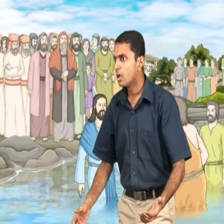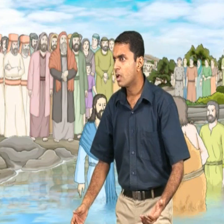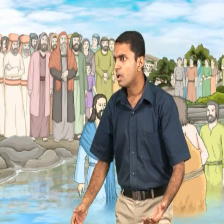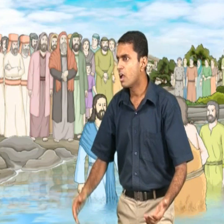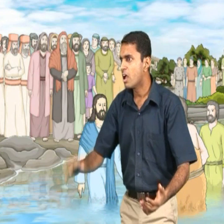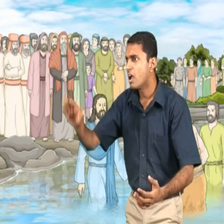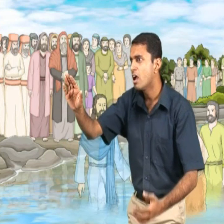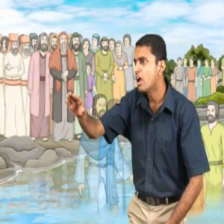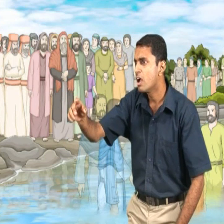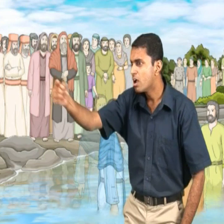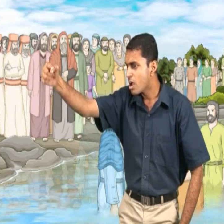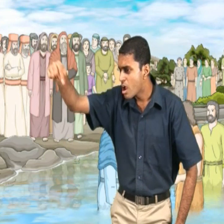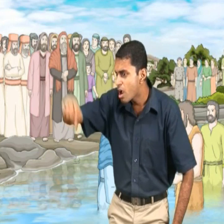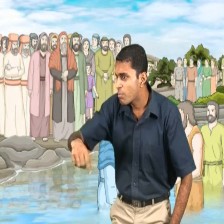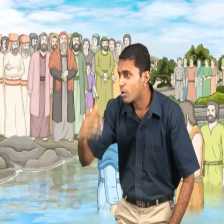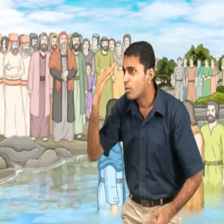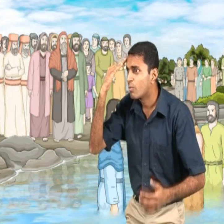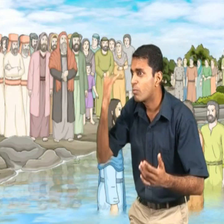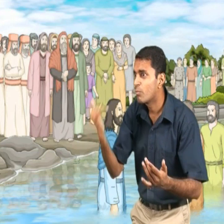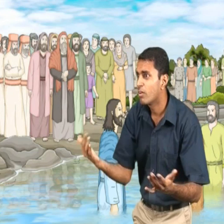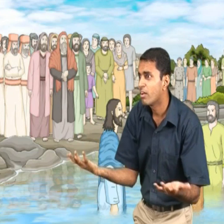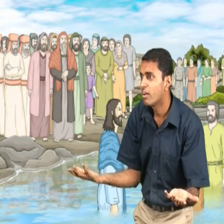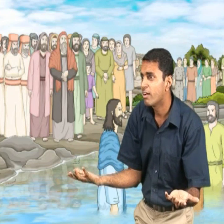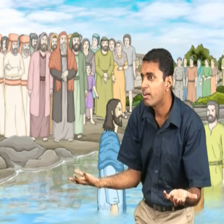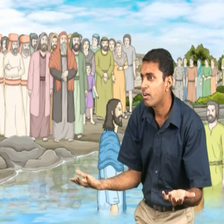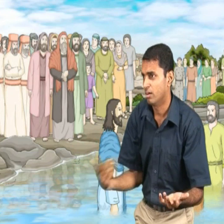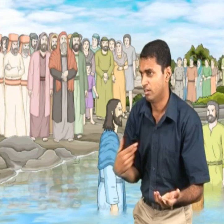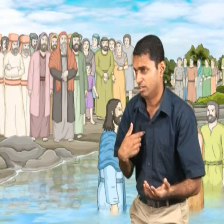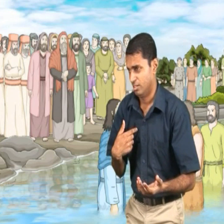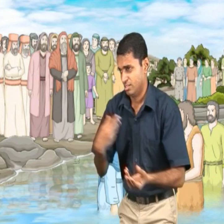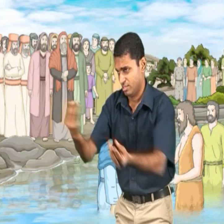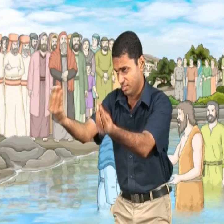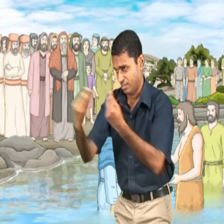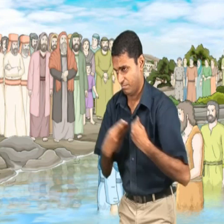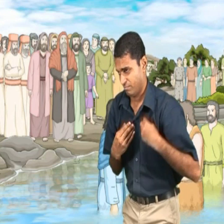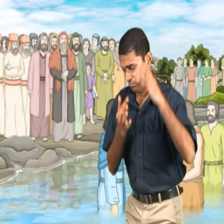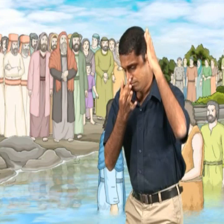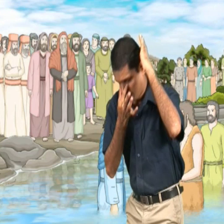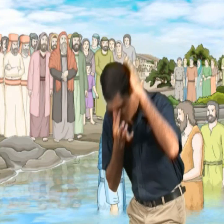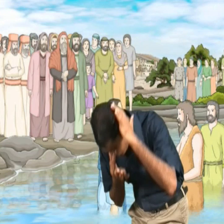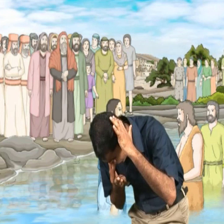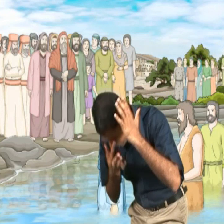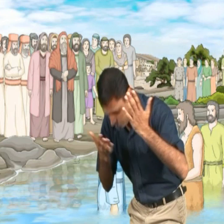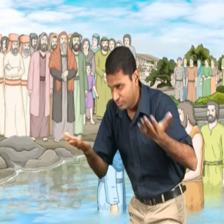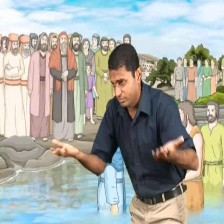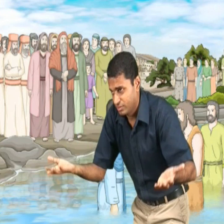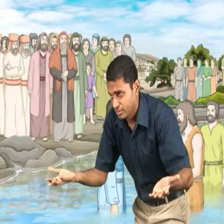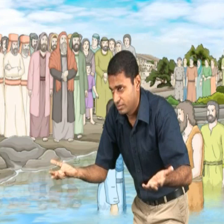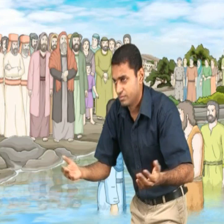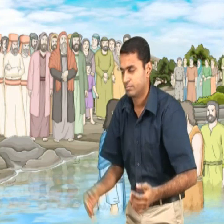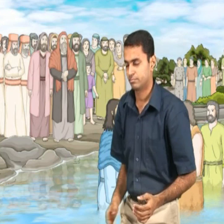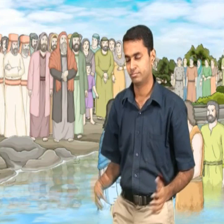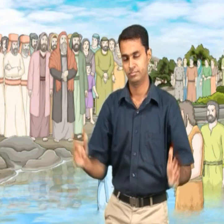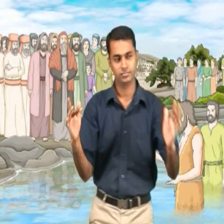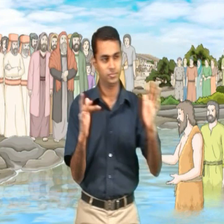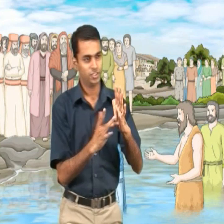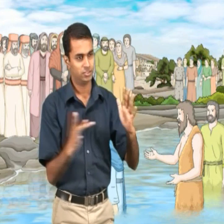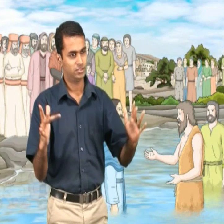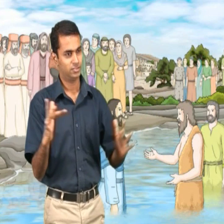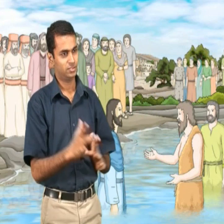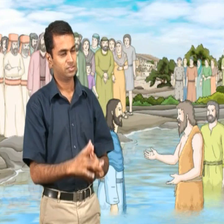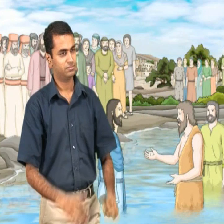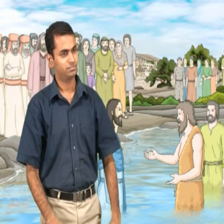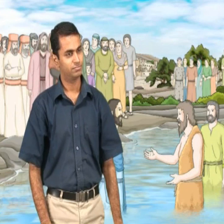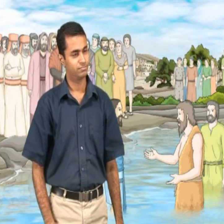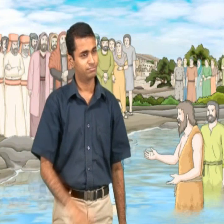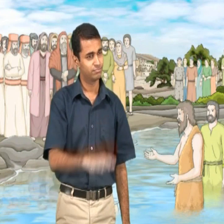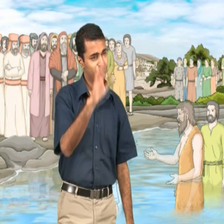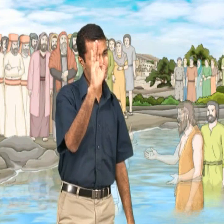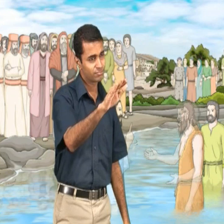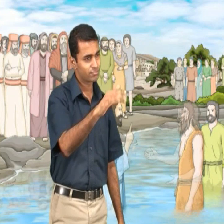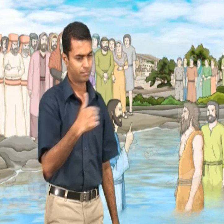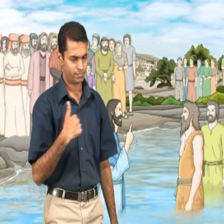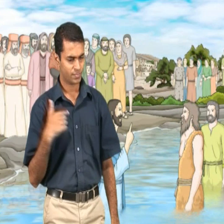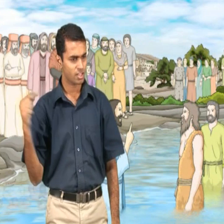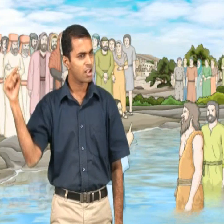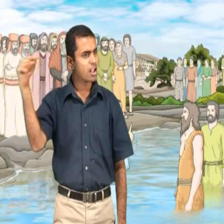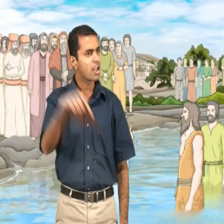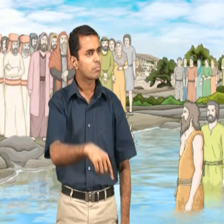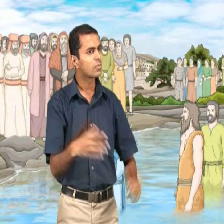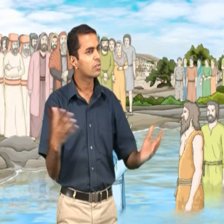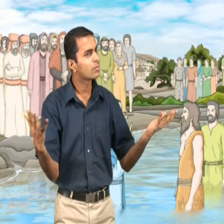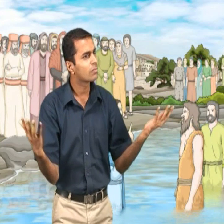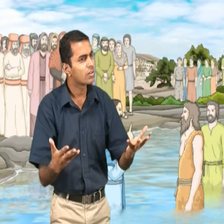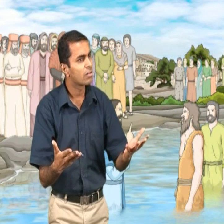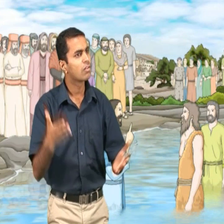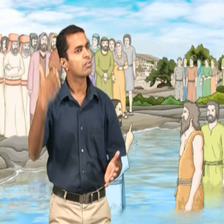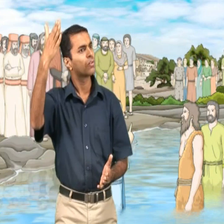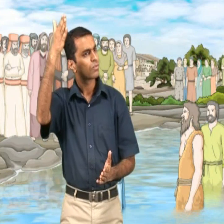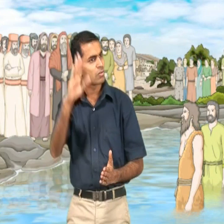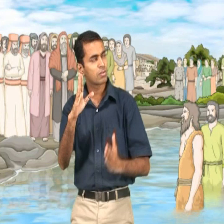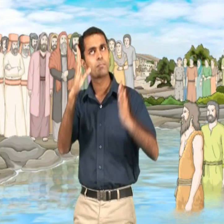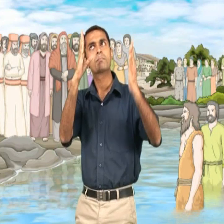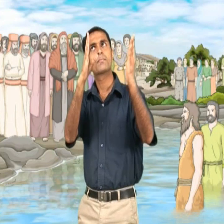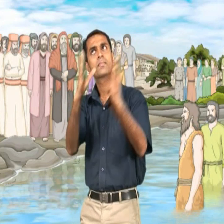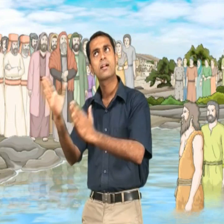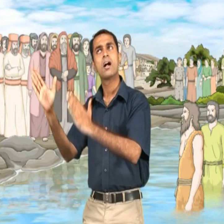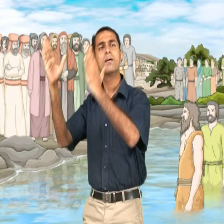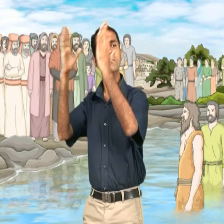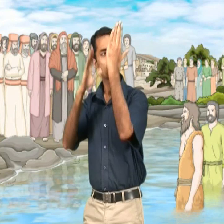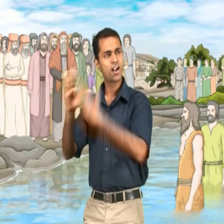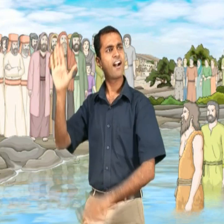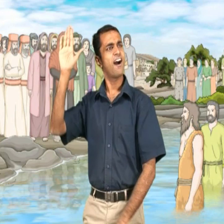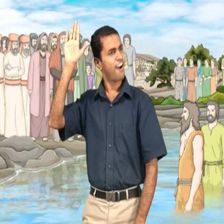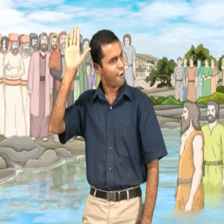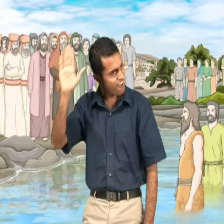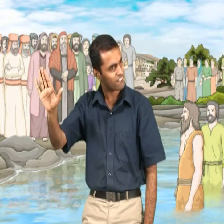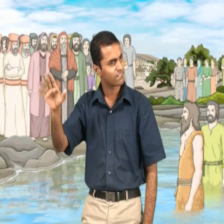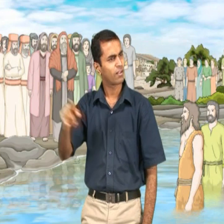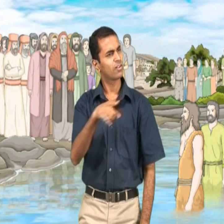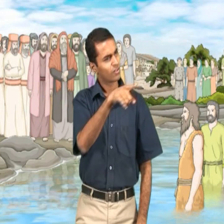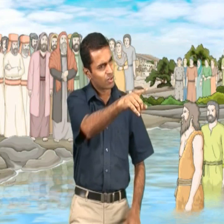“Let it be so now,” Jesus replied.